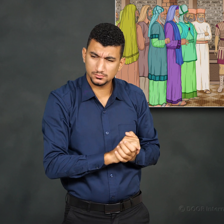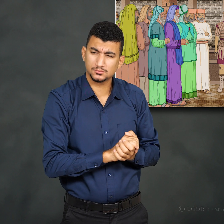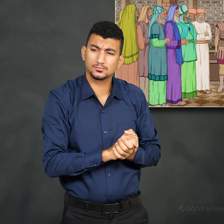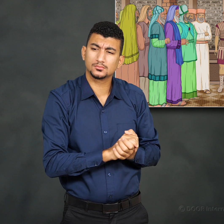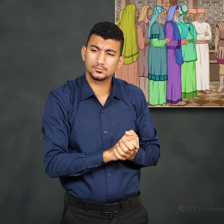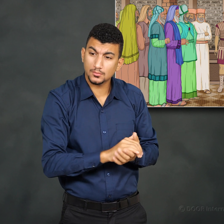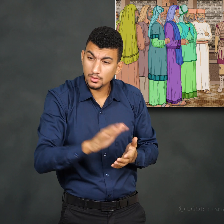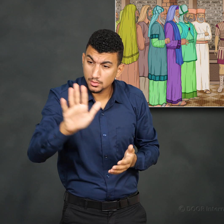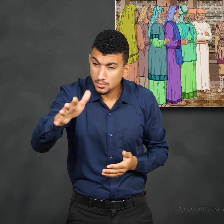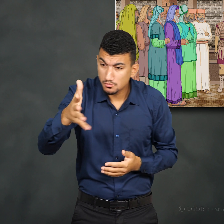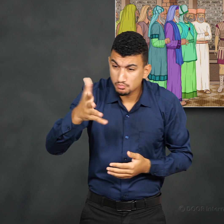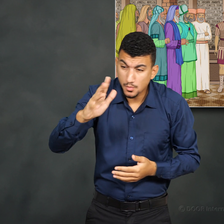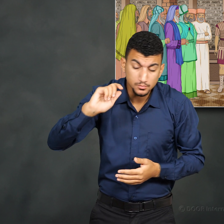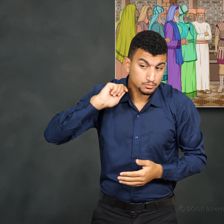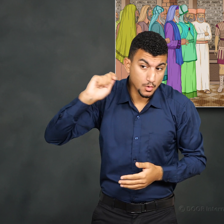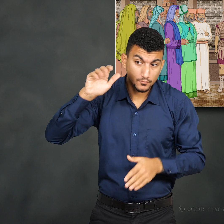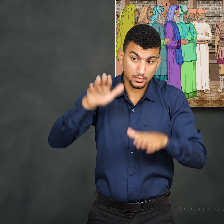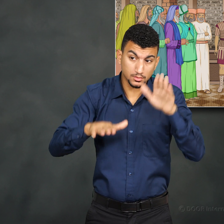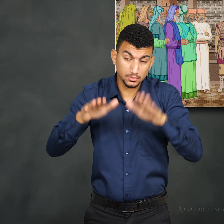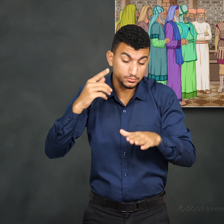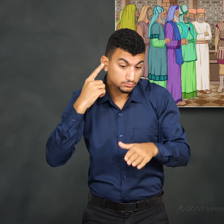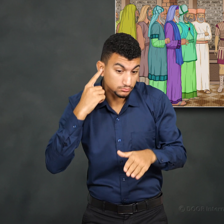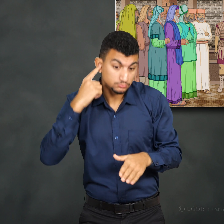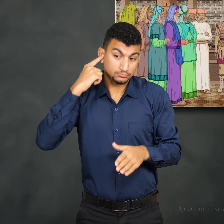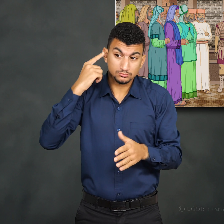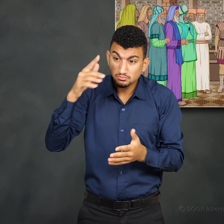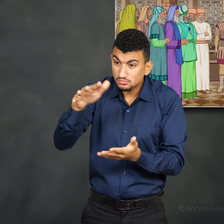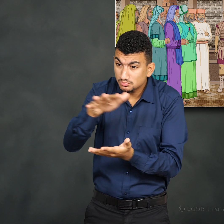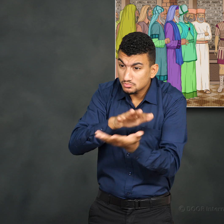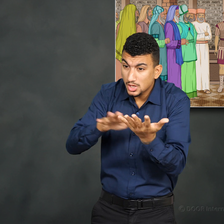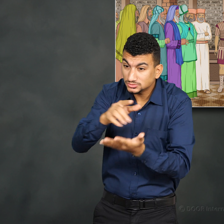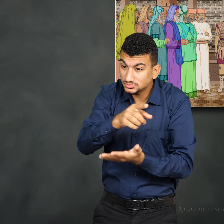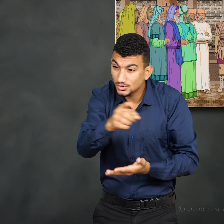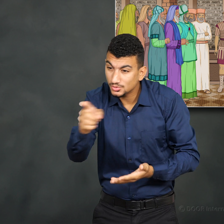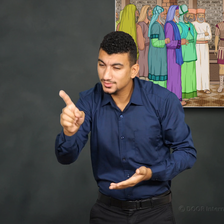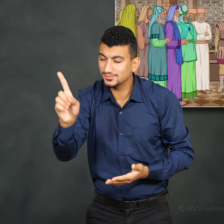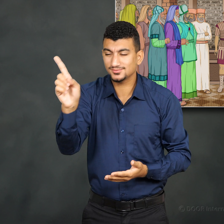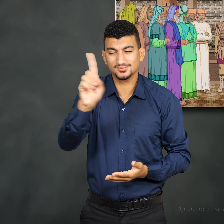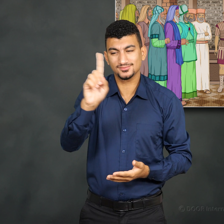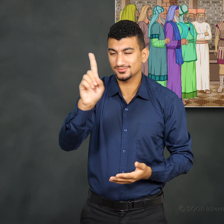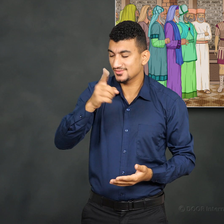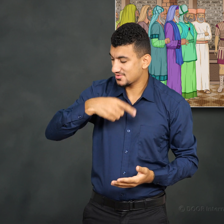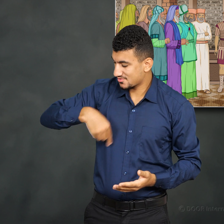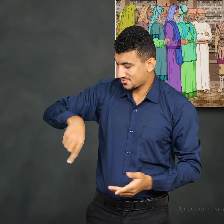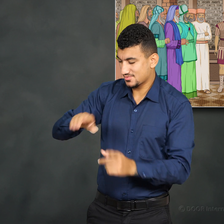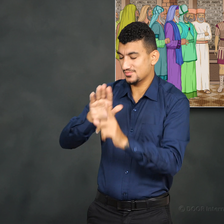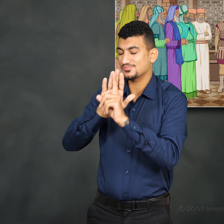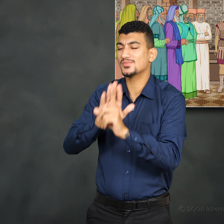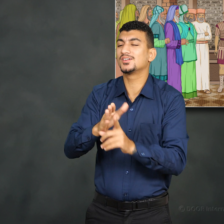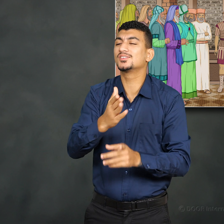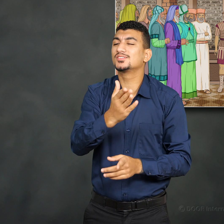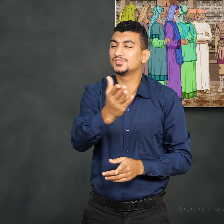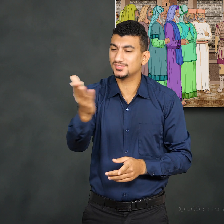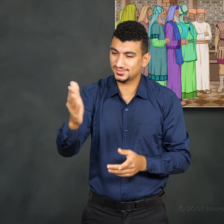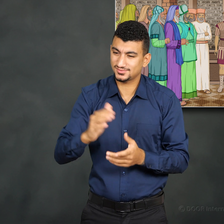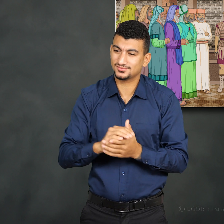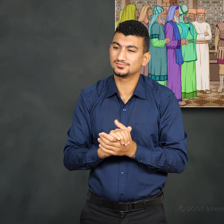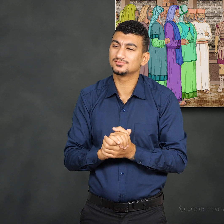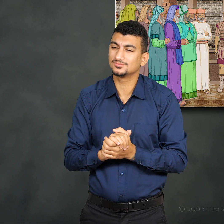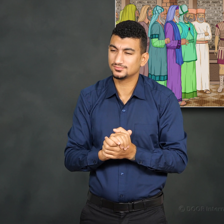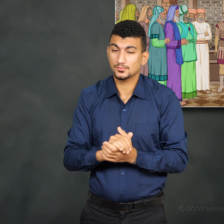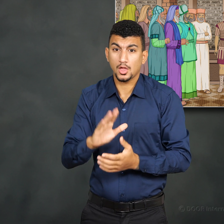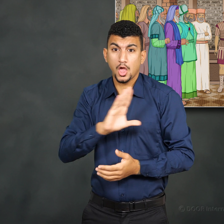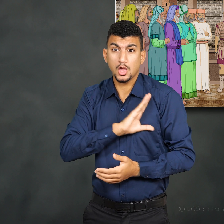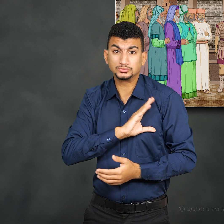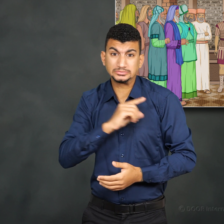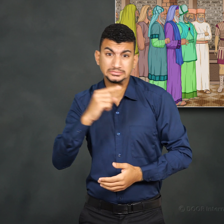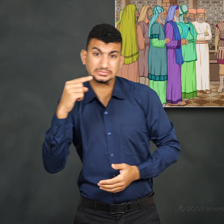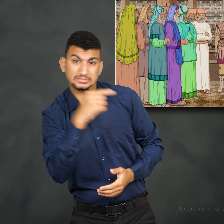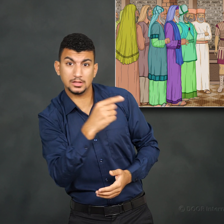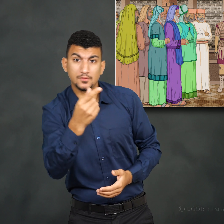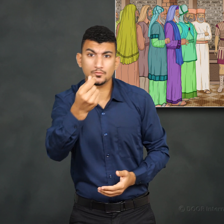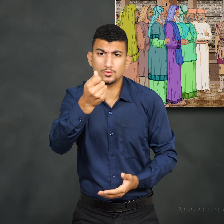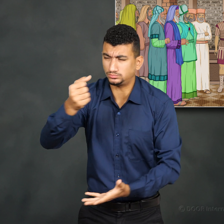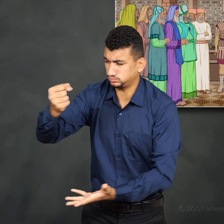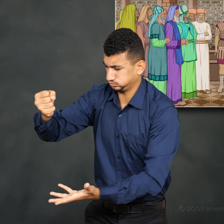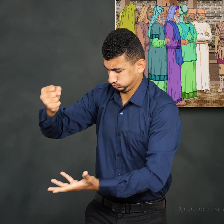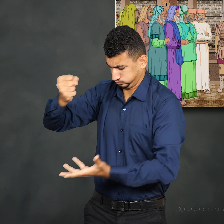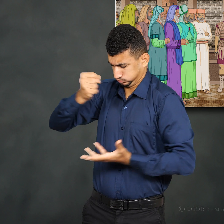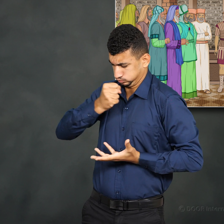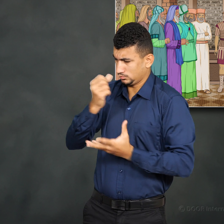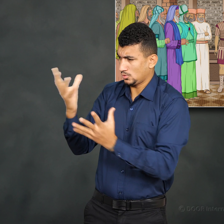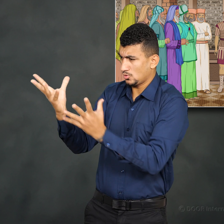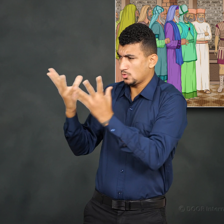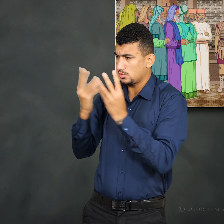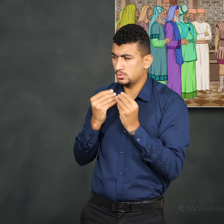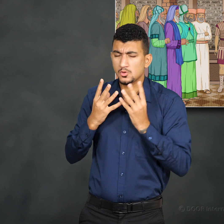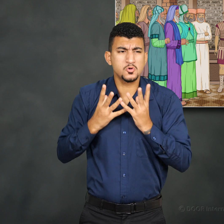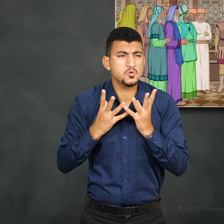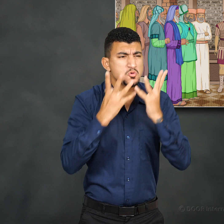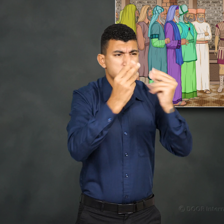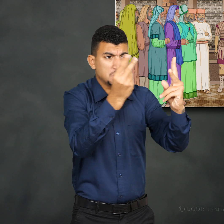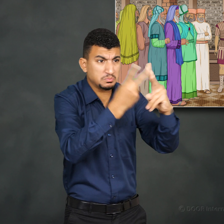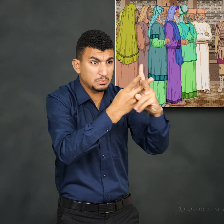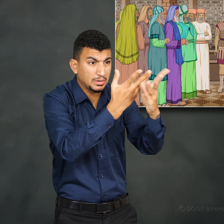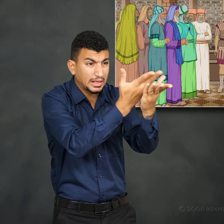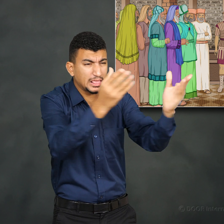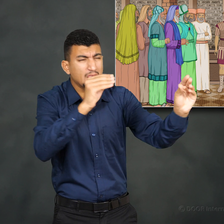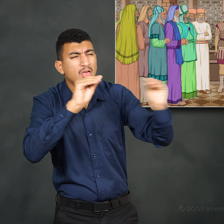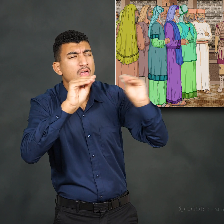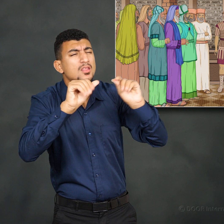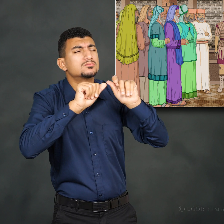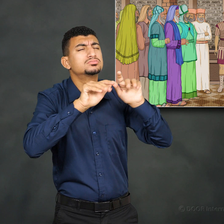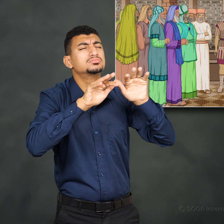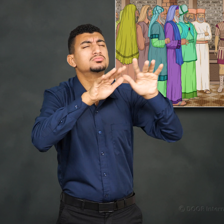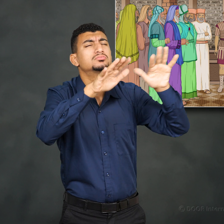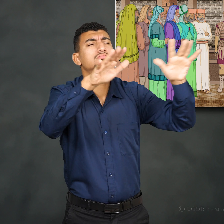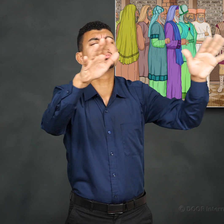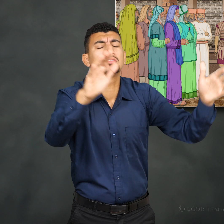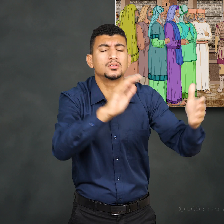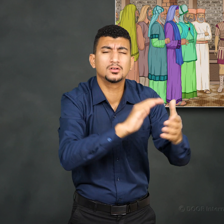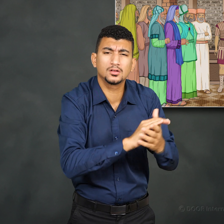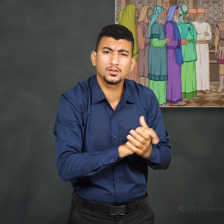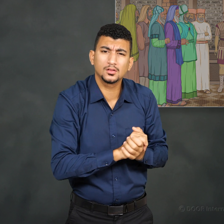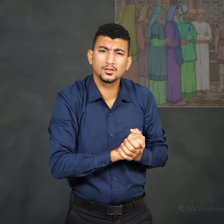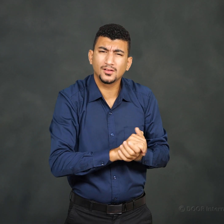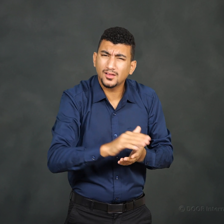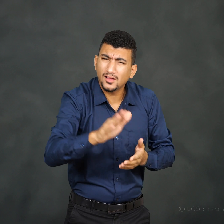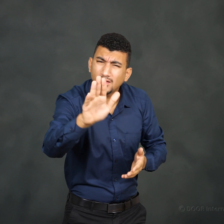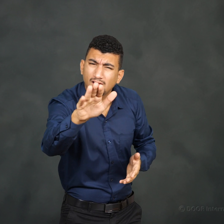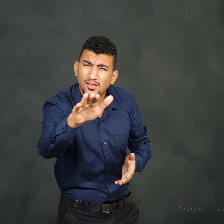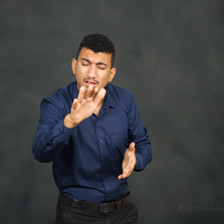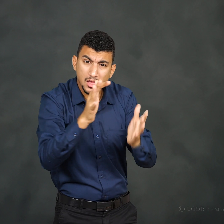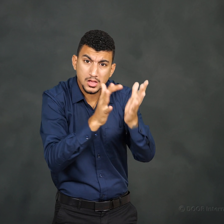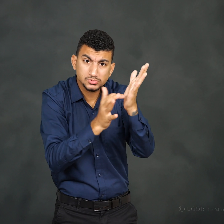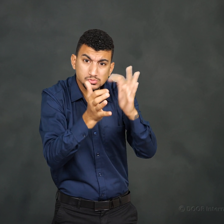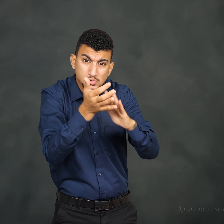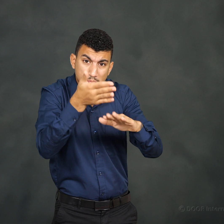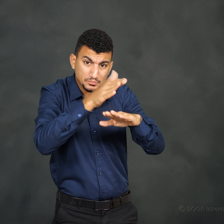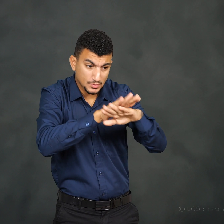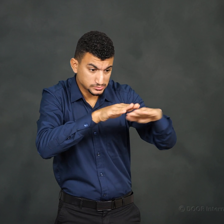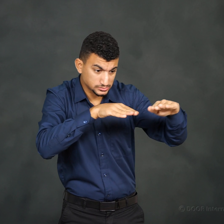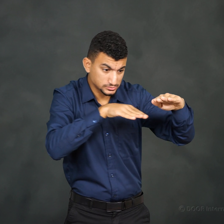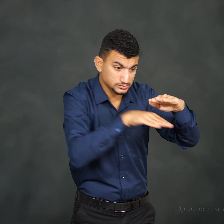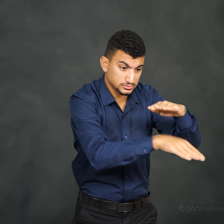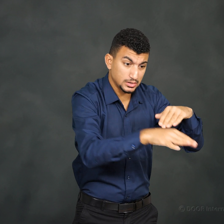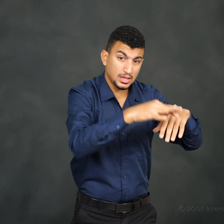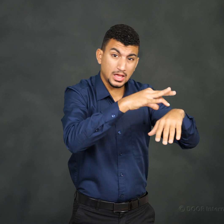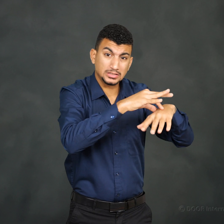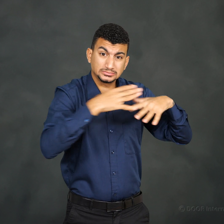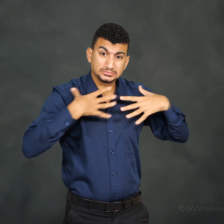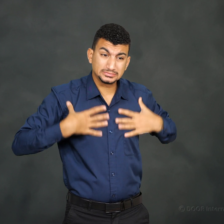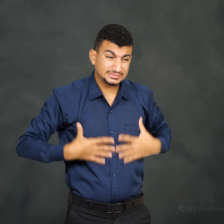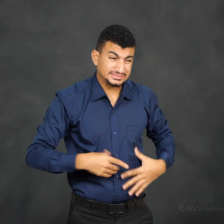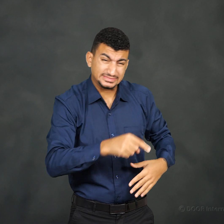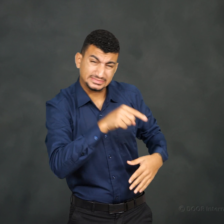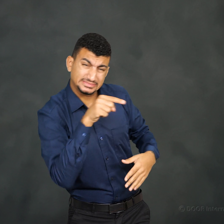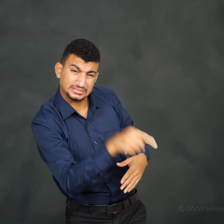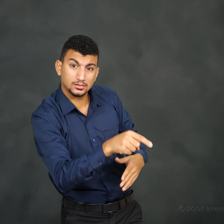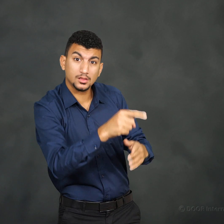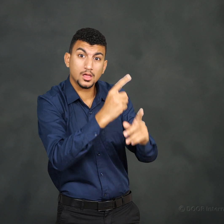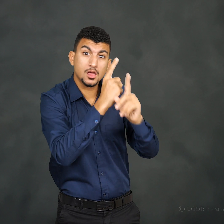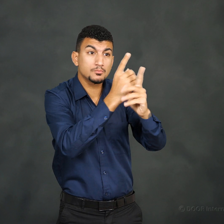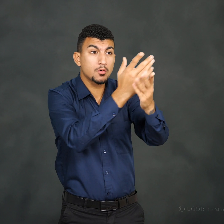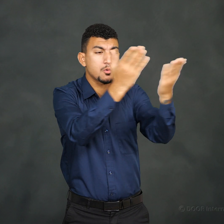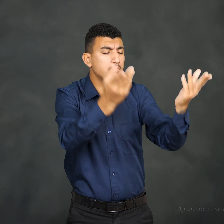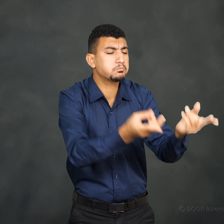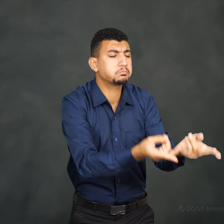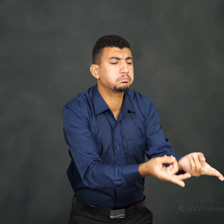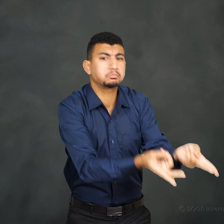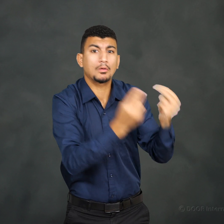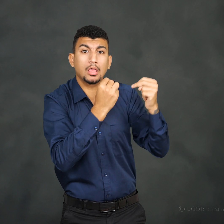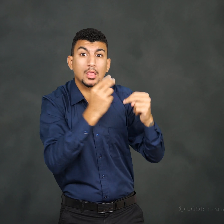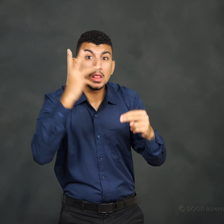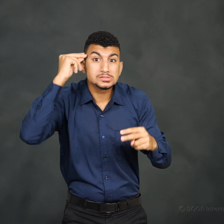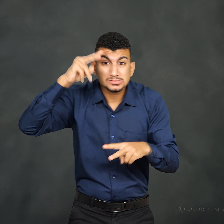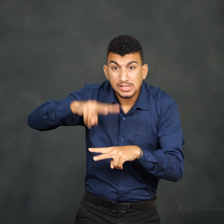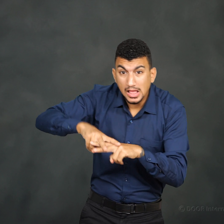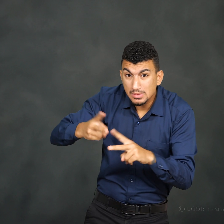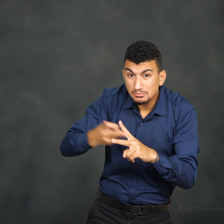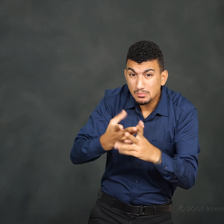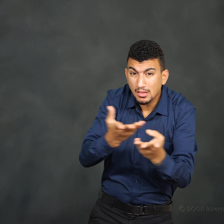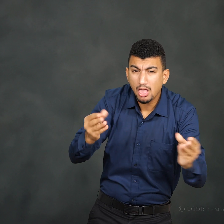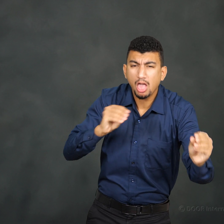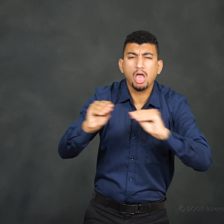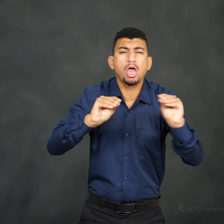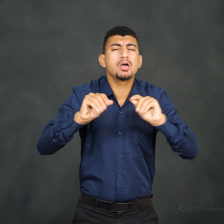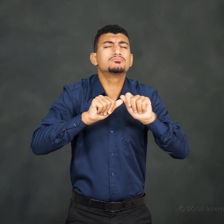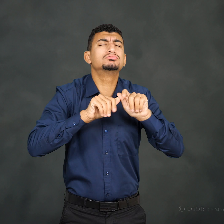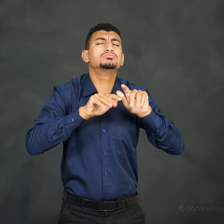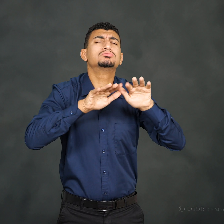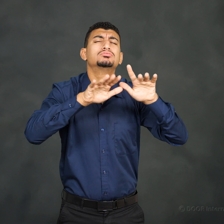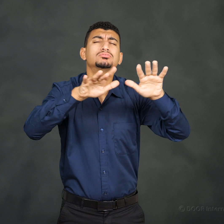If this report reaches the governor, we will satisfy him and keep you out of trouble.” So the guards took the money and did as they were instructed.